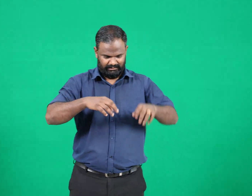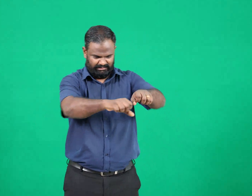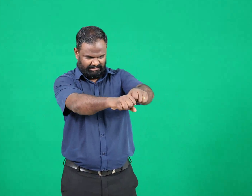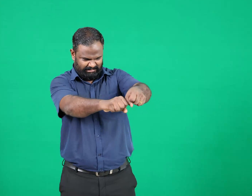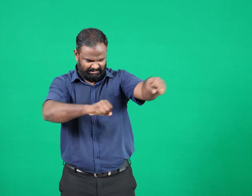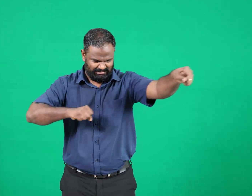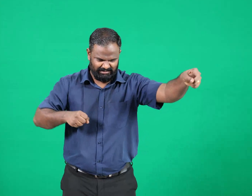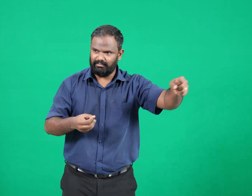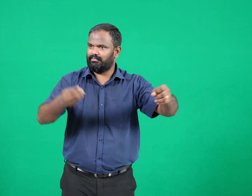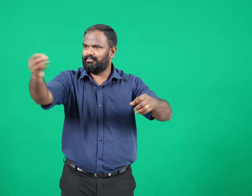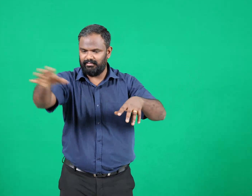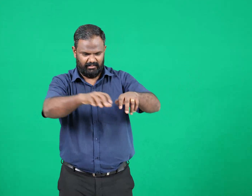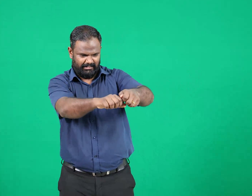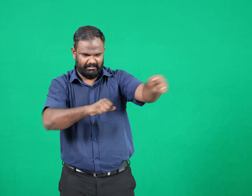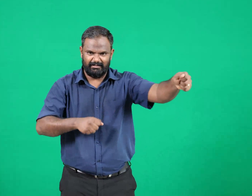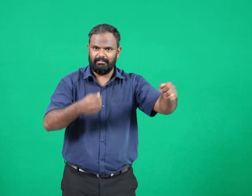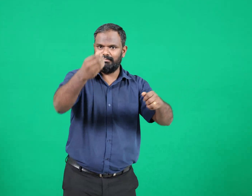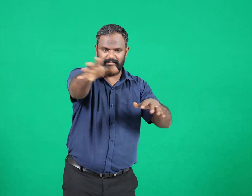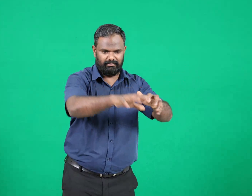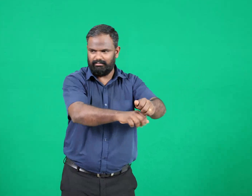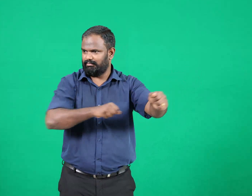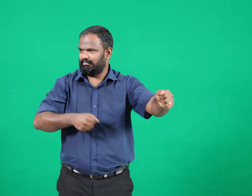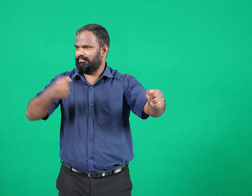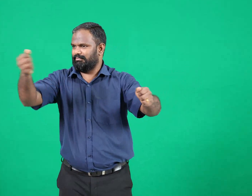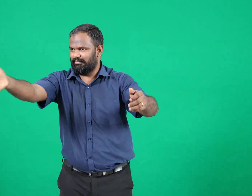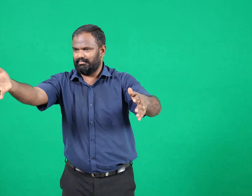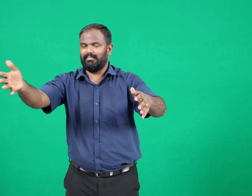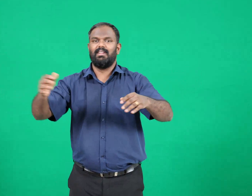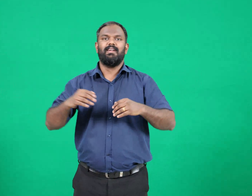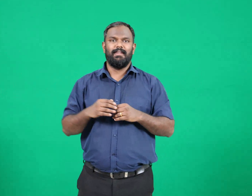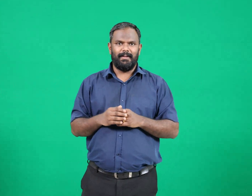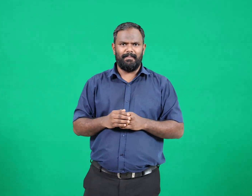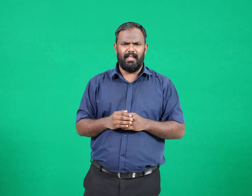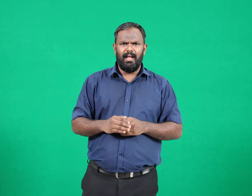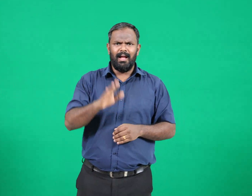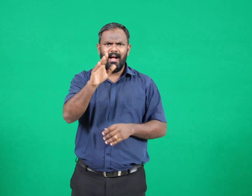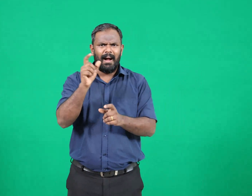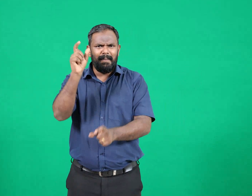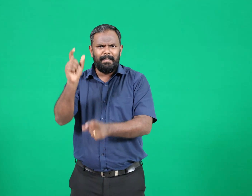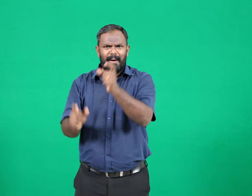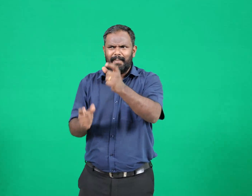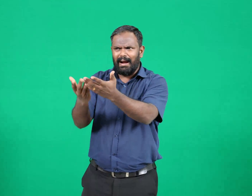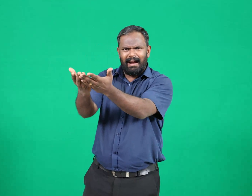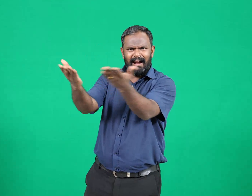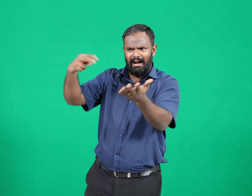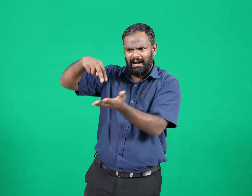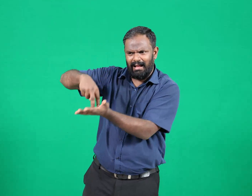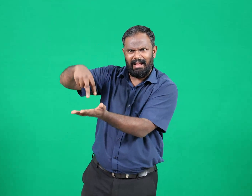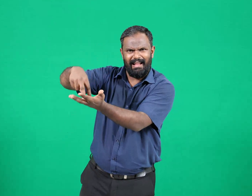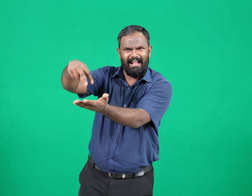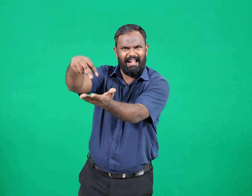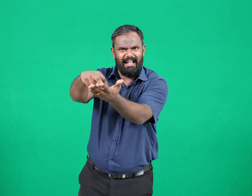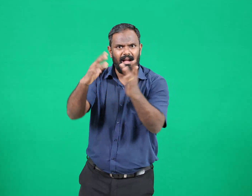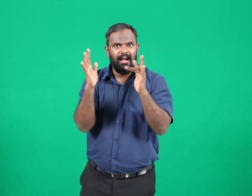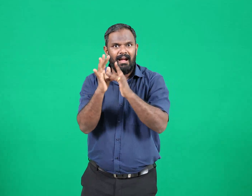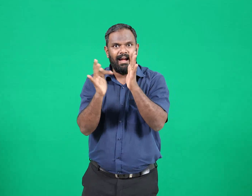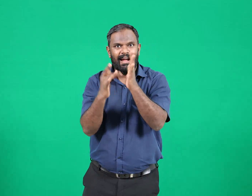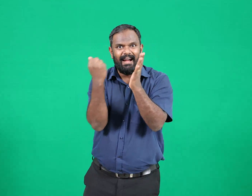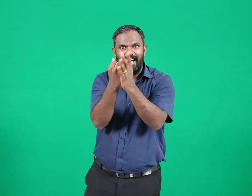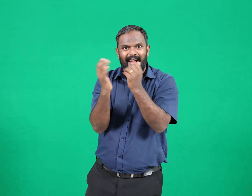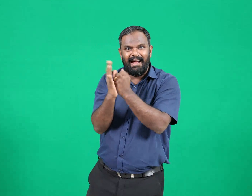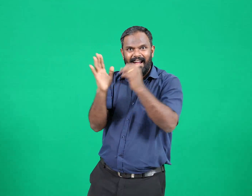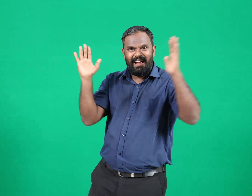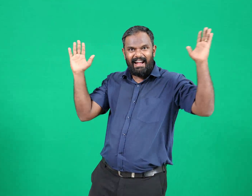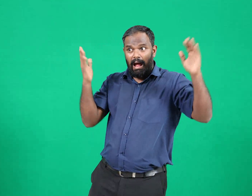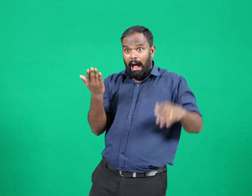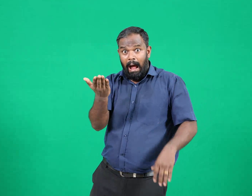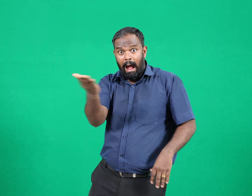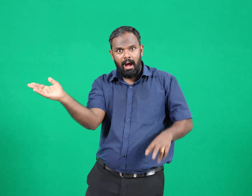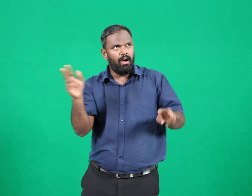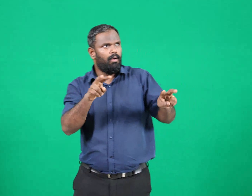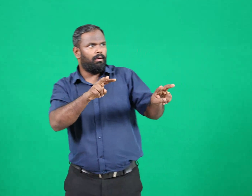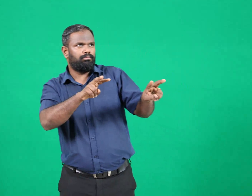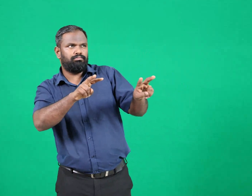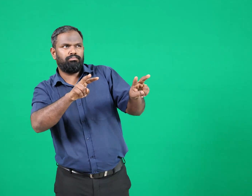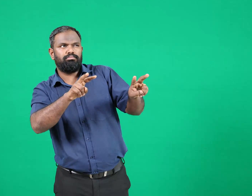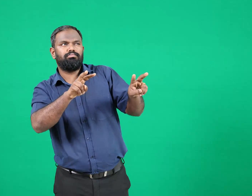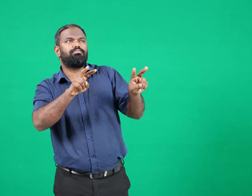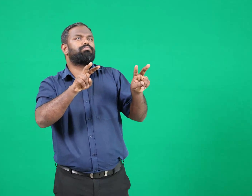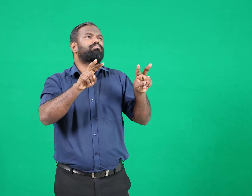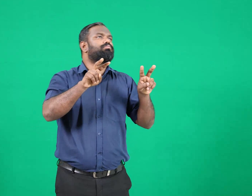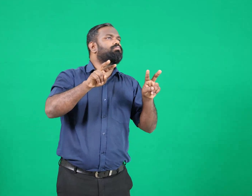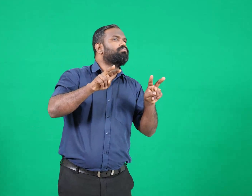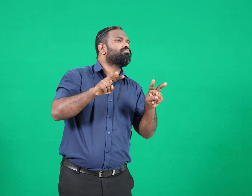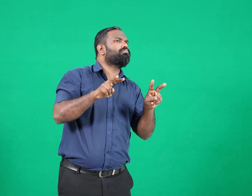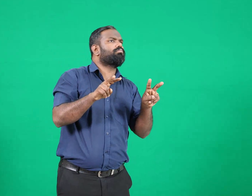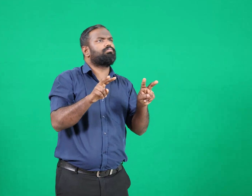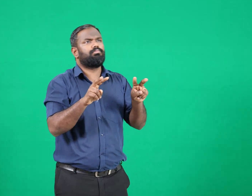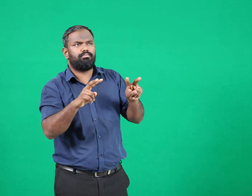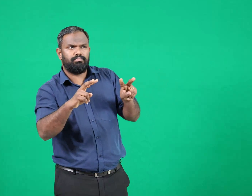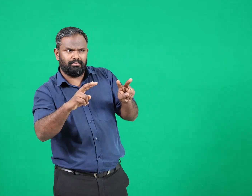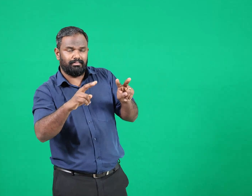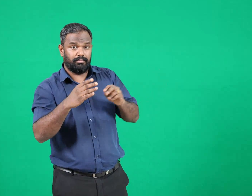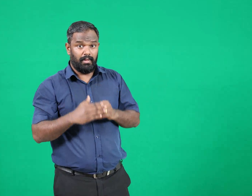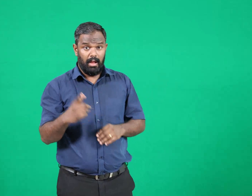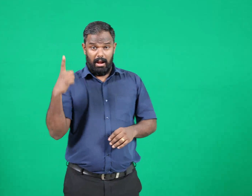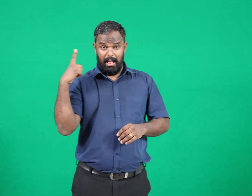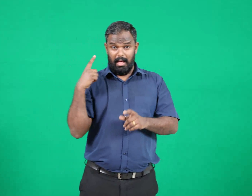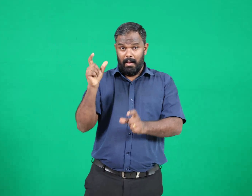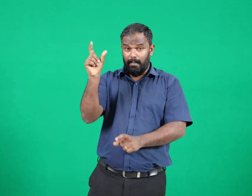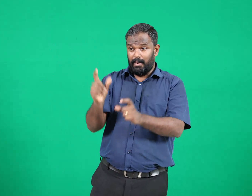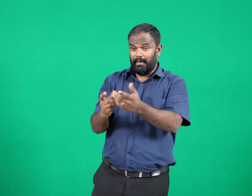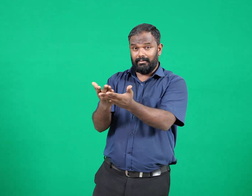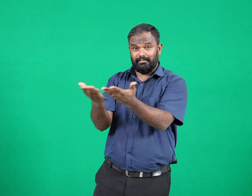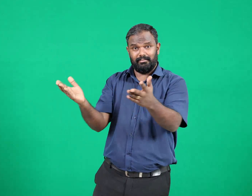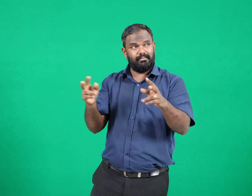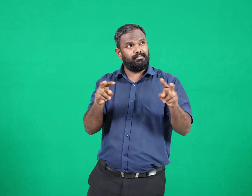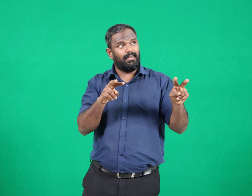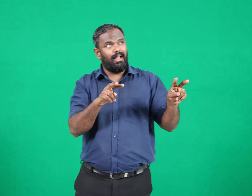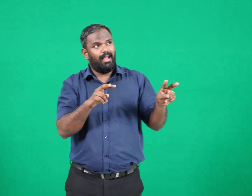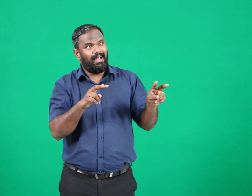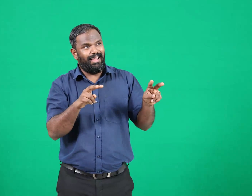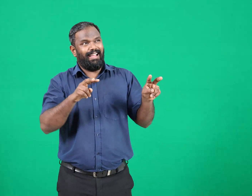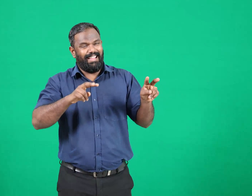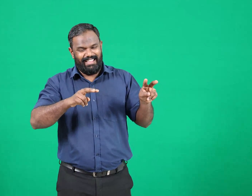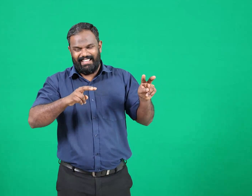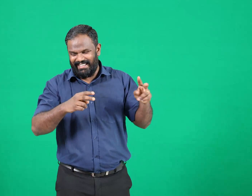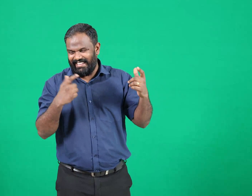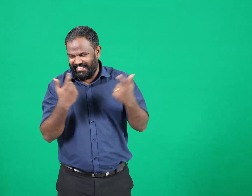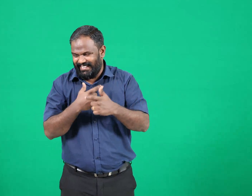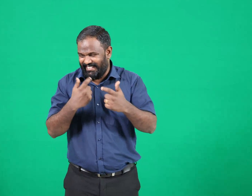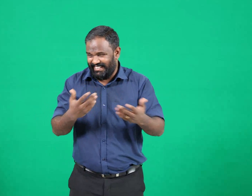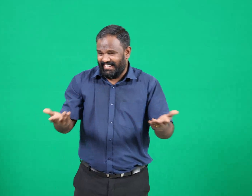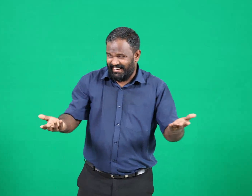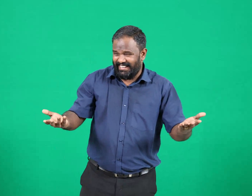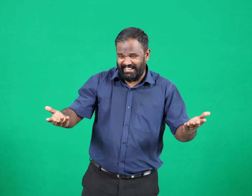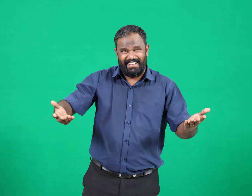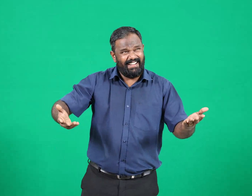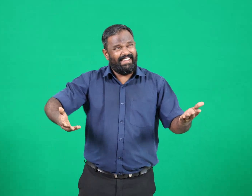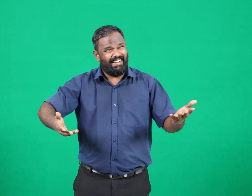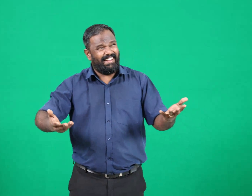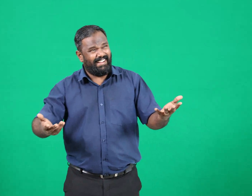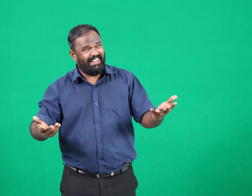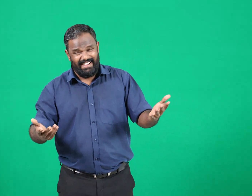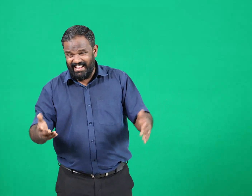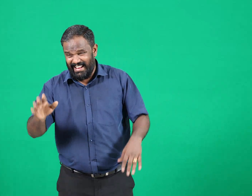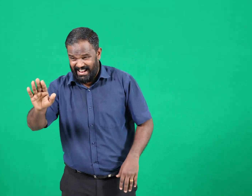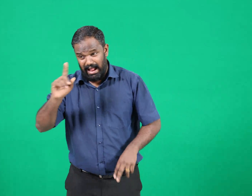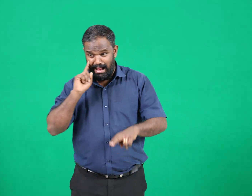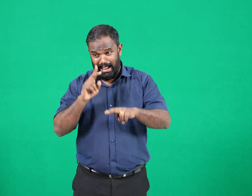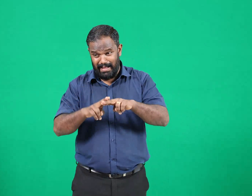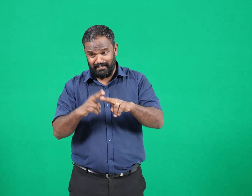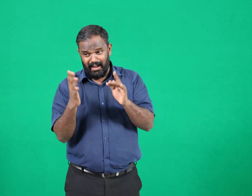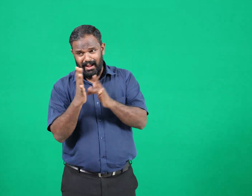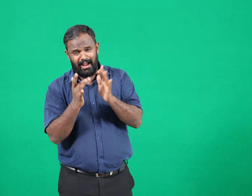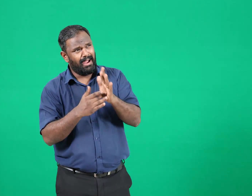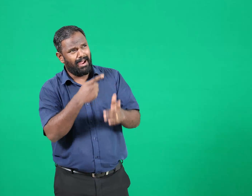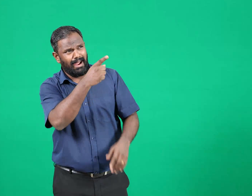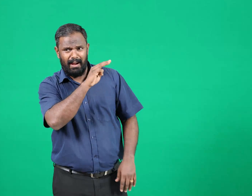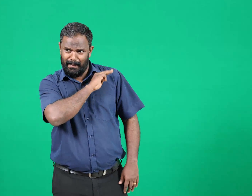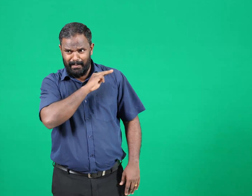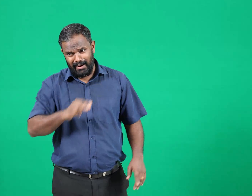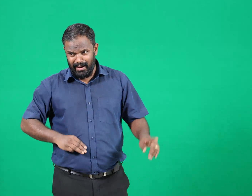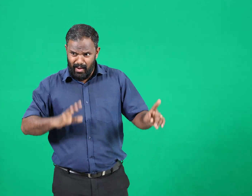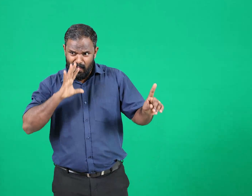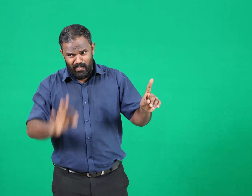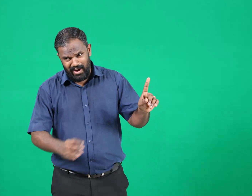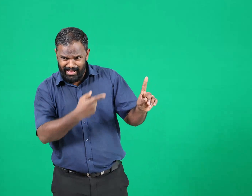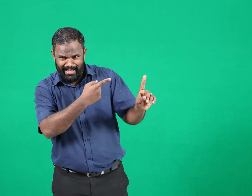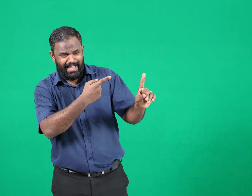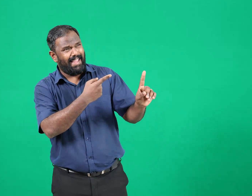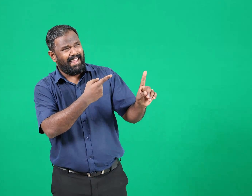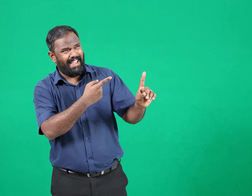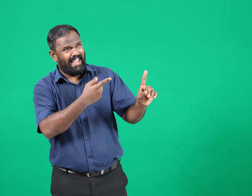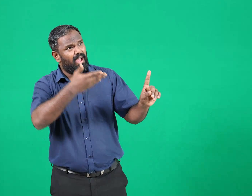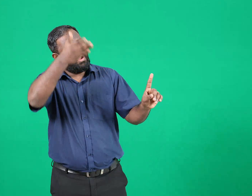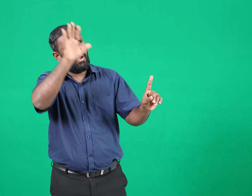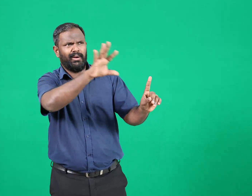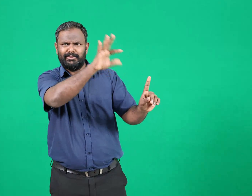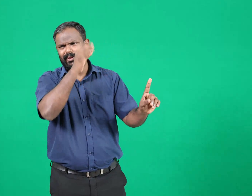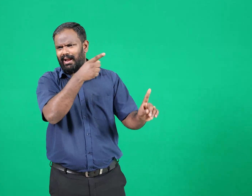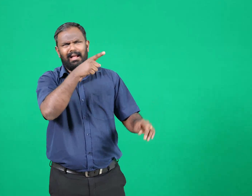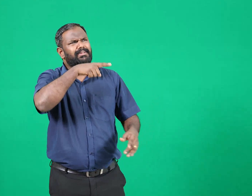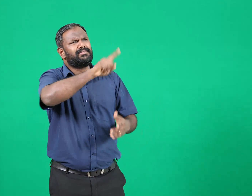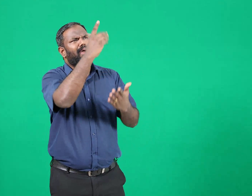The people stood watching, and the rulers sneered at Him, saying, "He saved others;